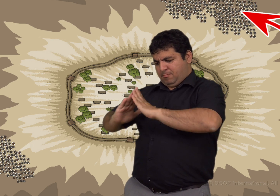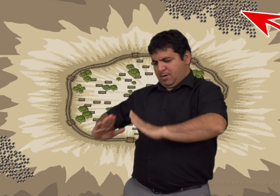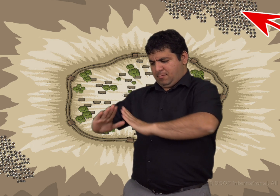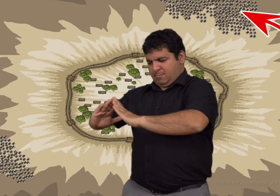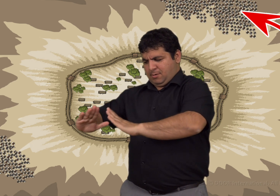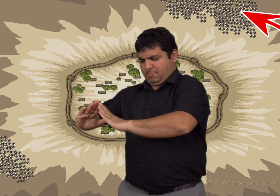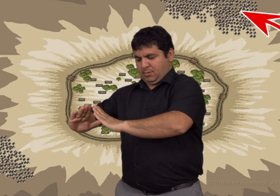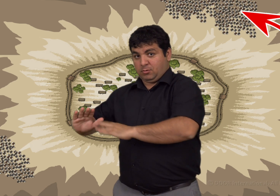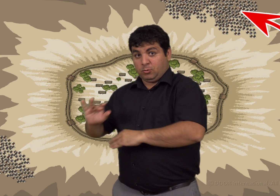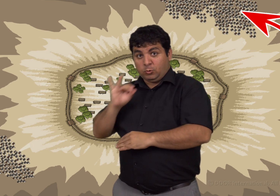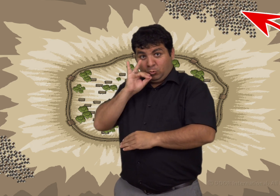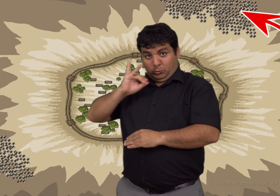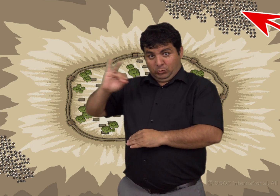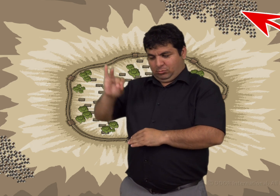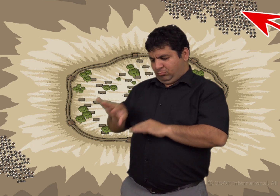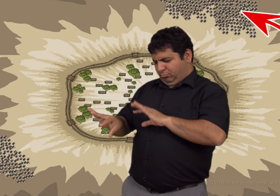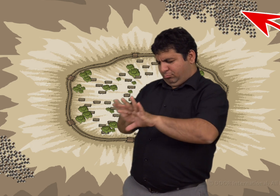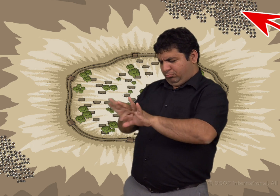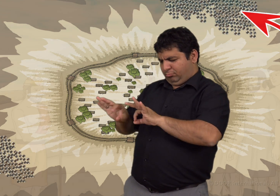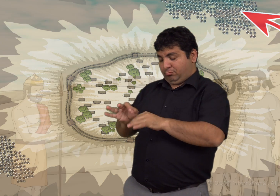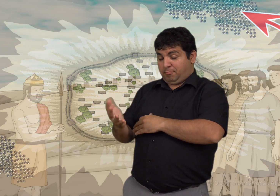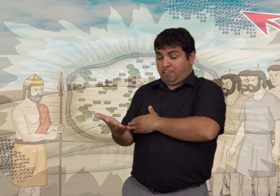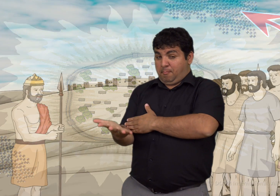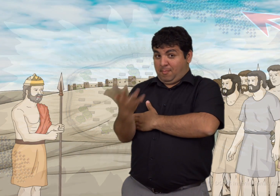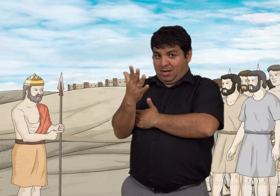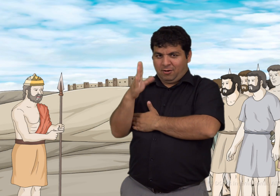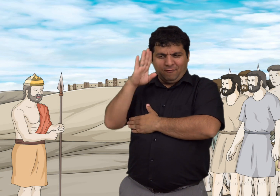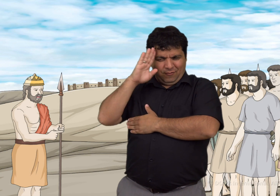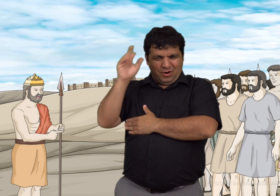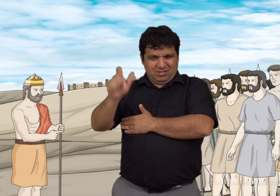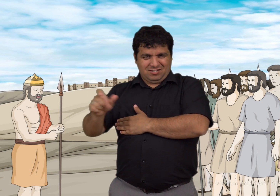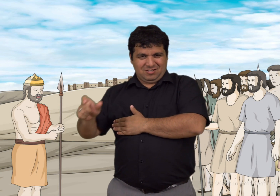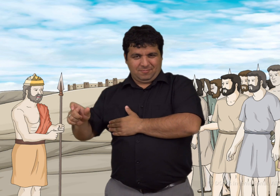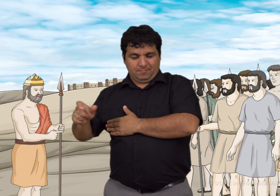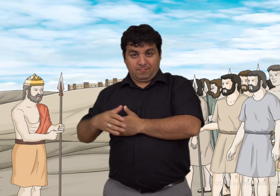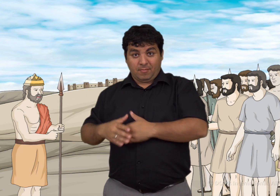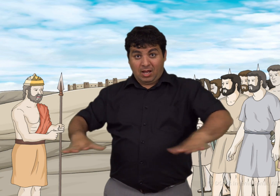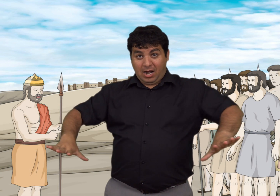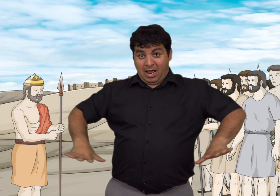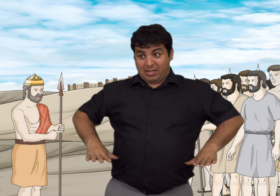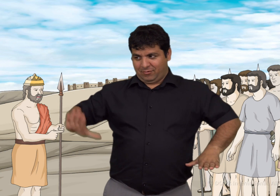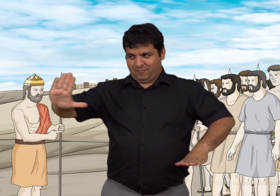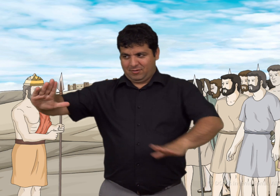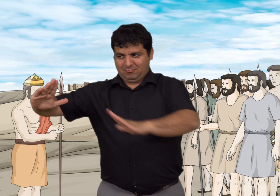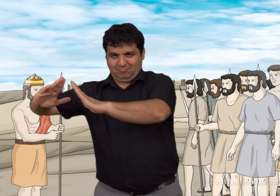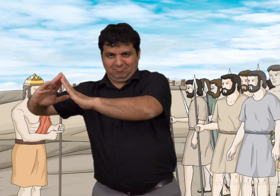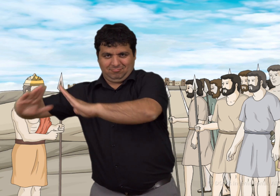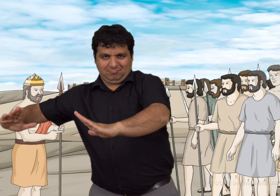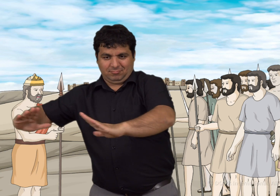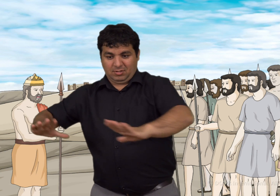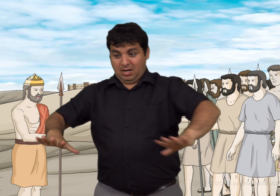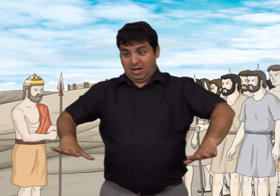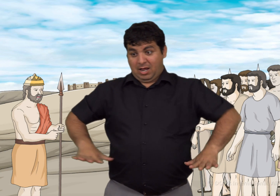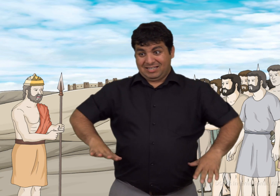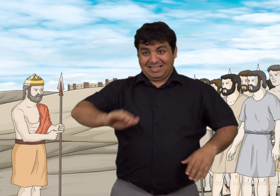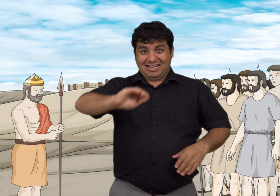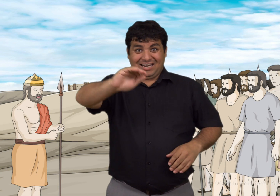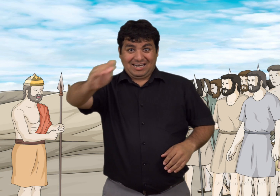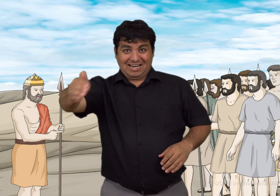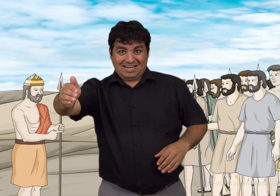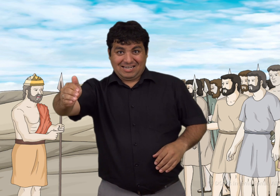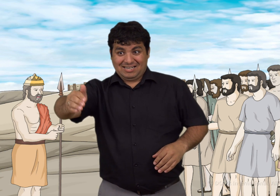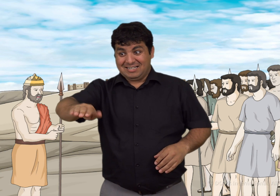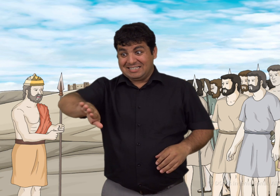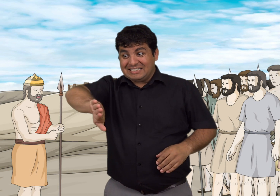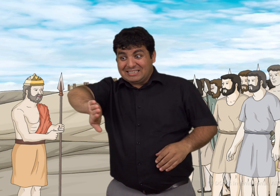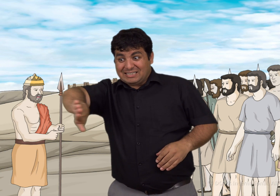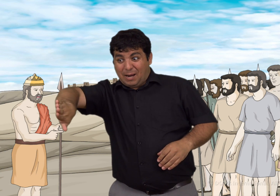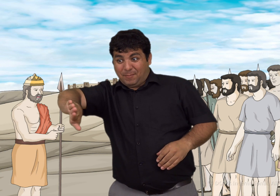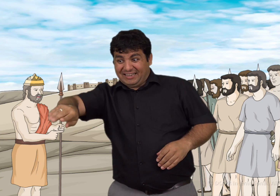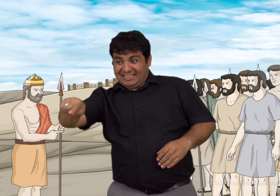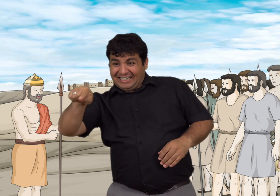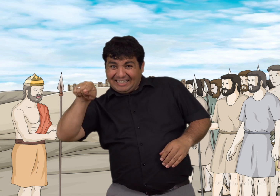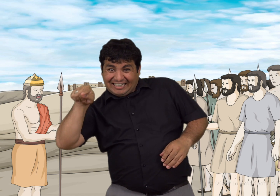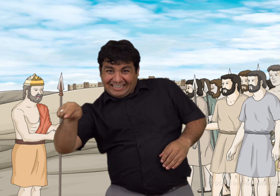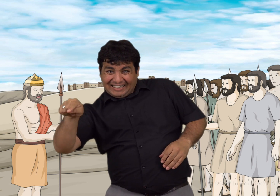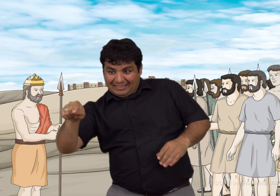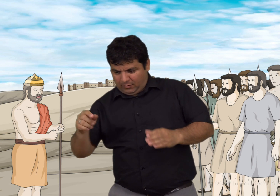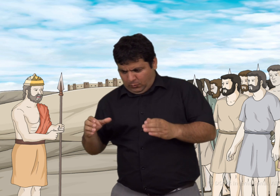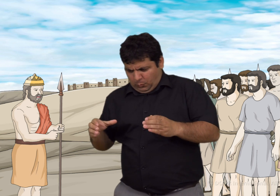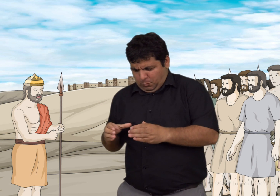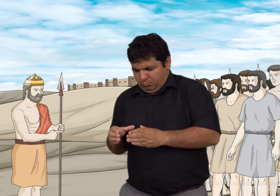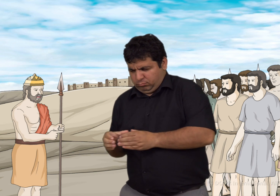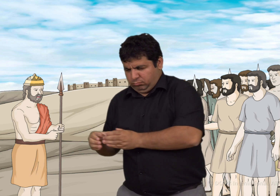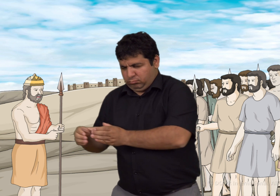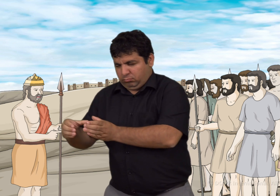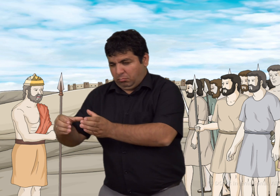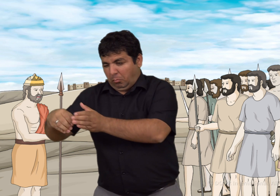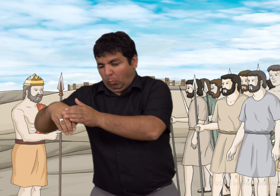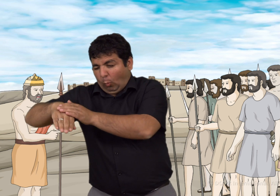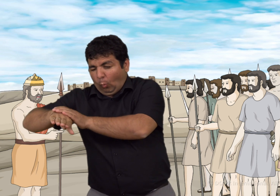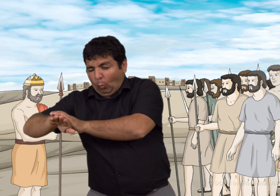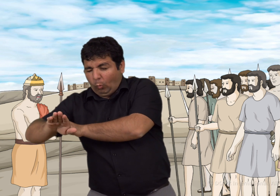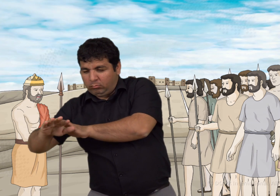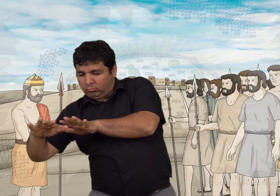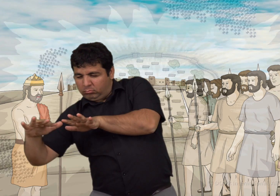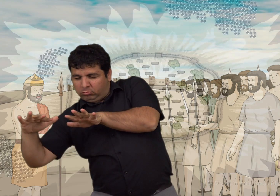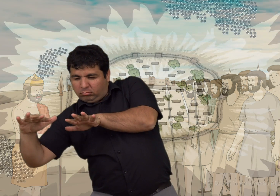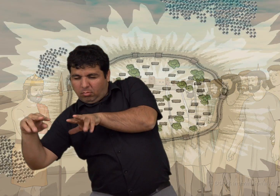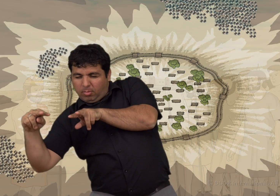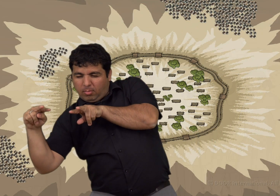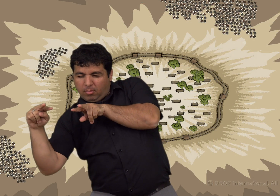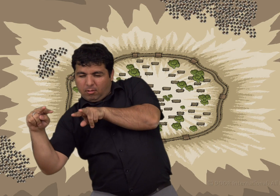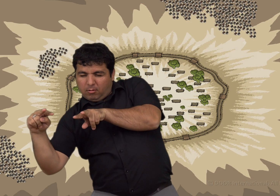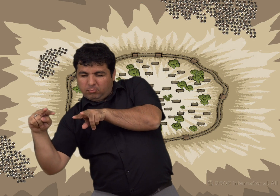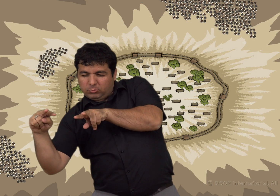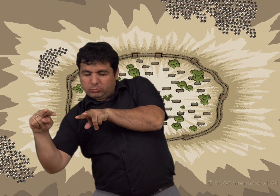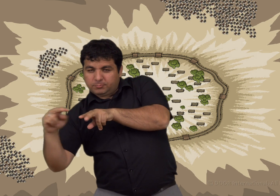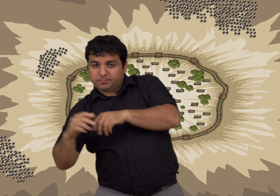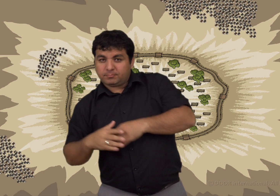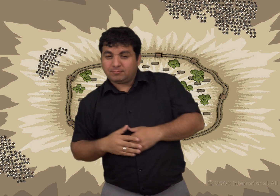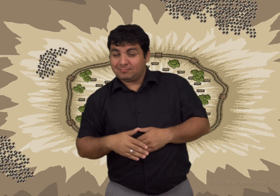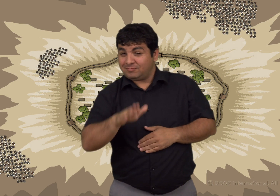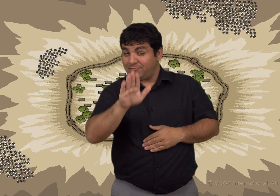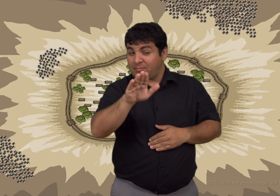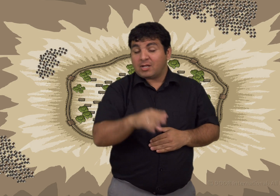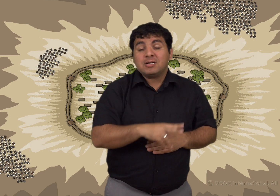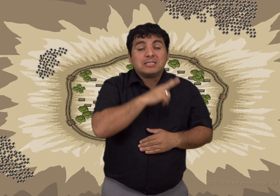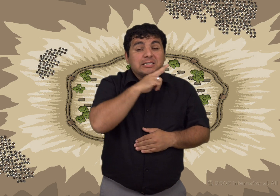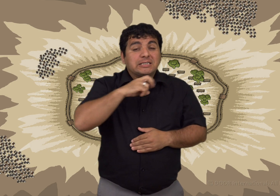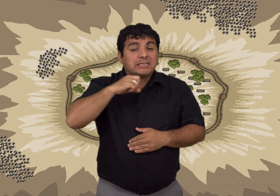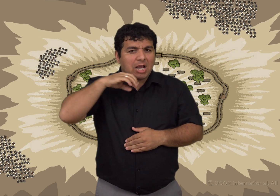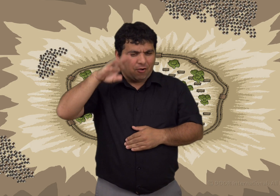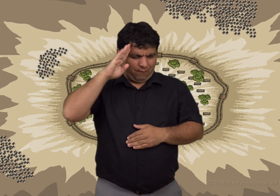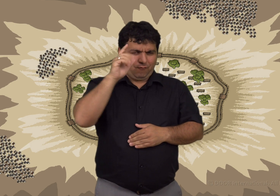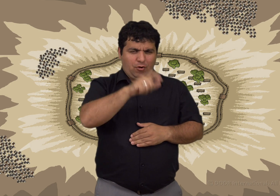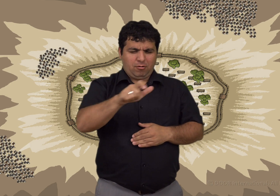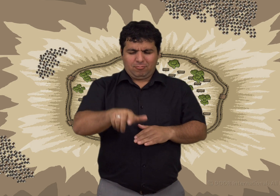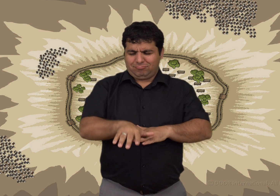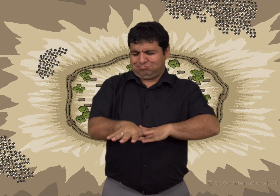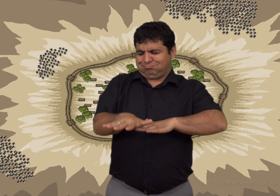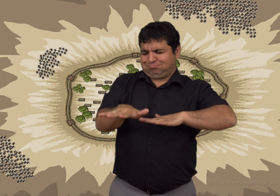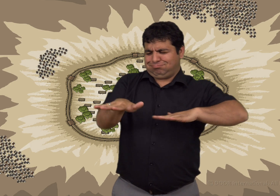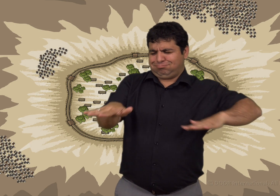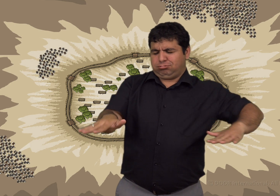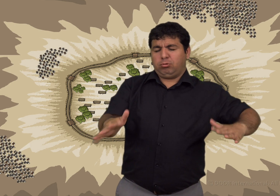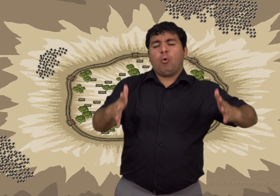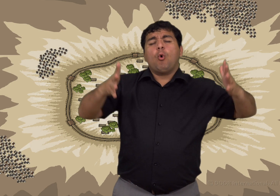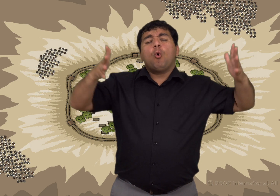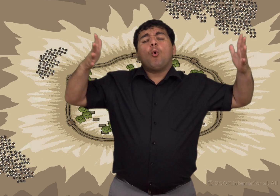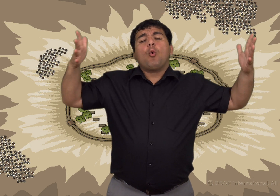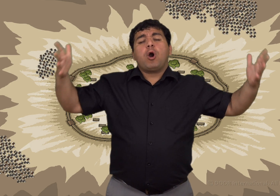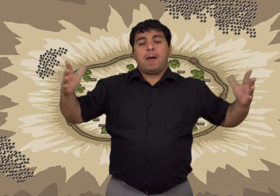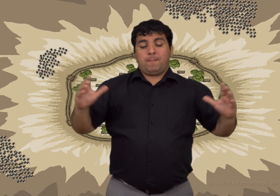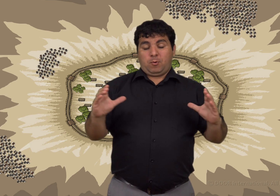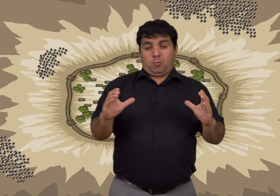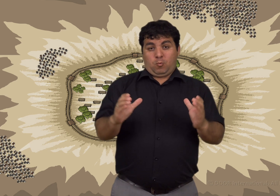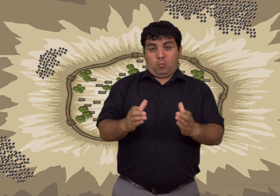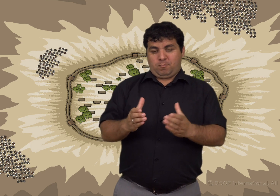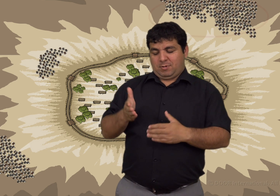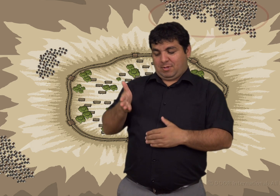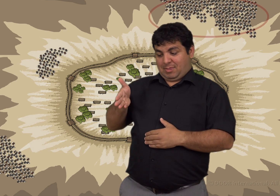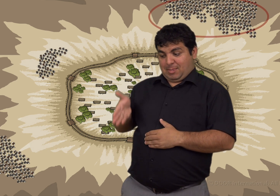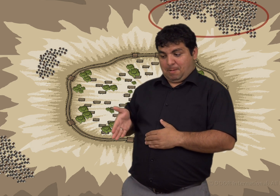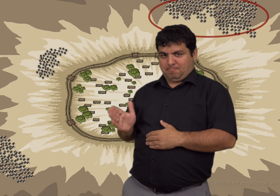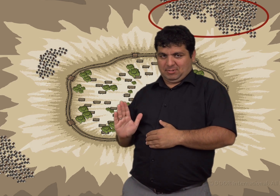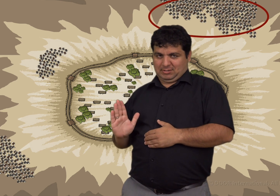Now Joshua had taken about five thousand men and set up an ambush between Bethel and Ai, to the west of the city.